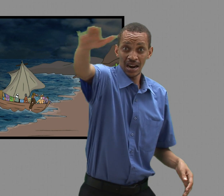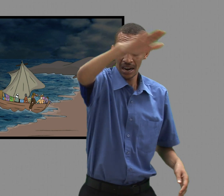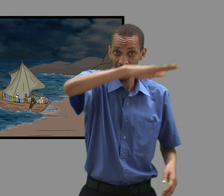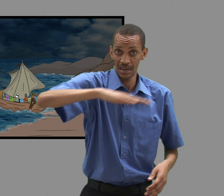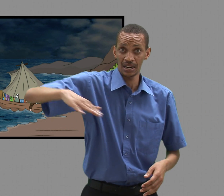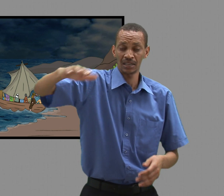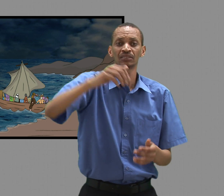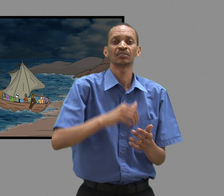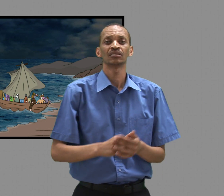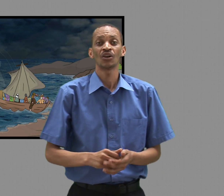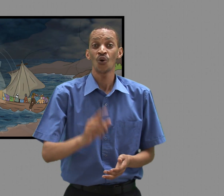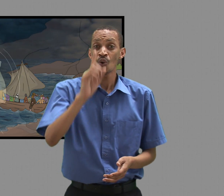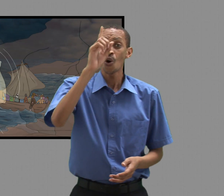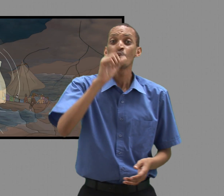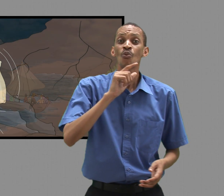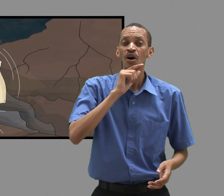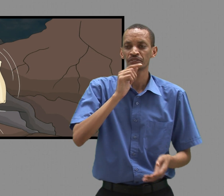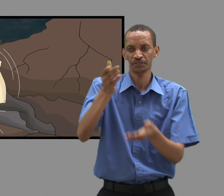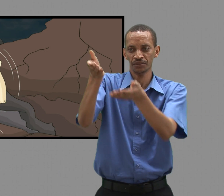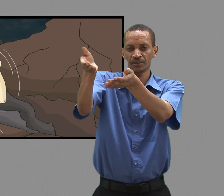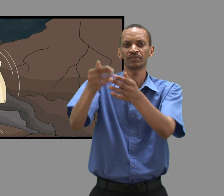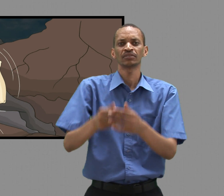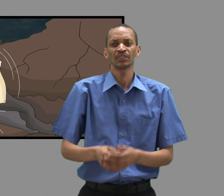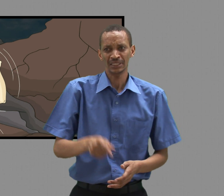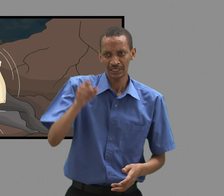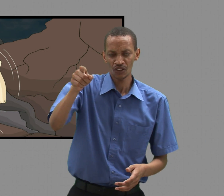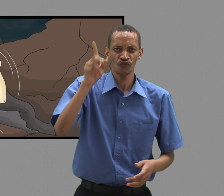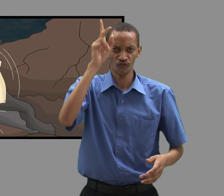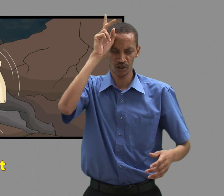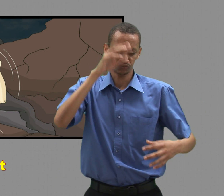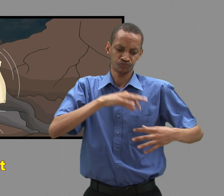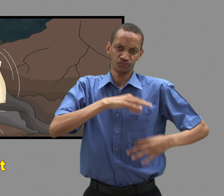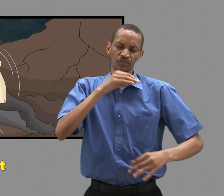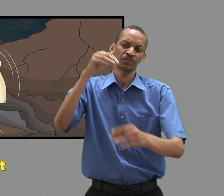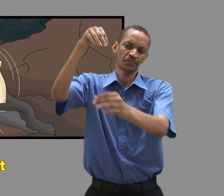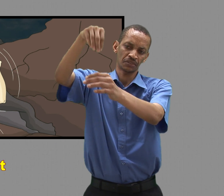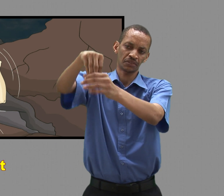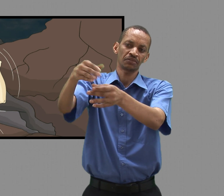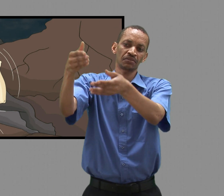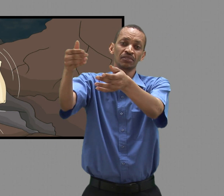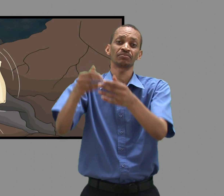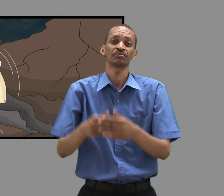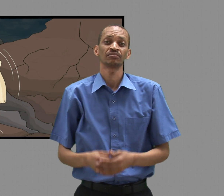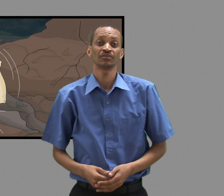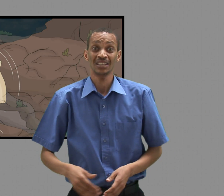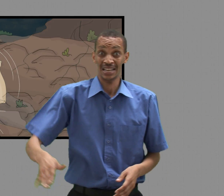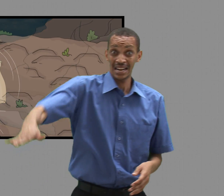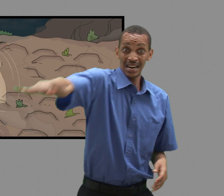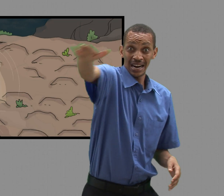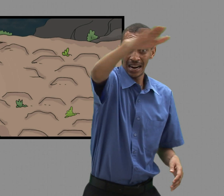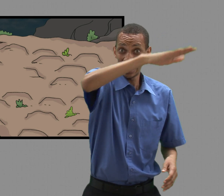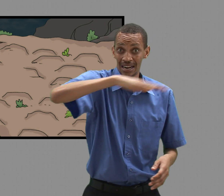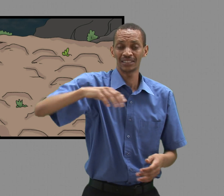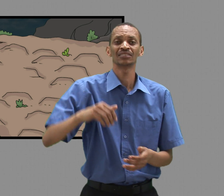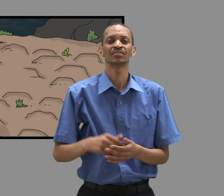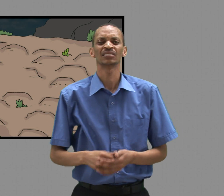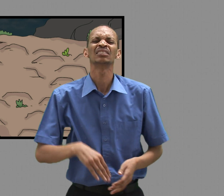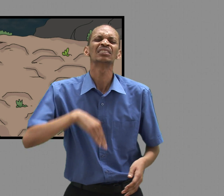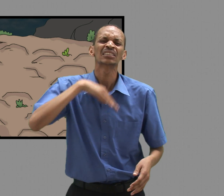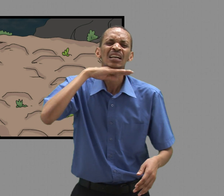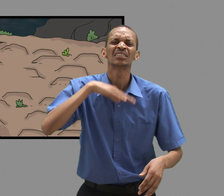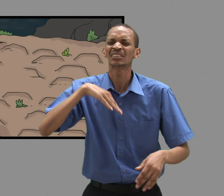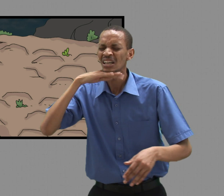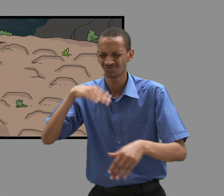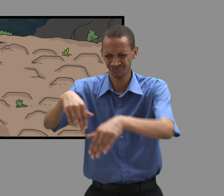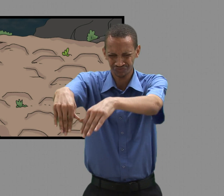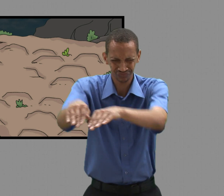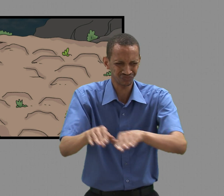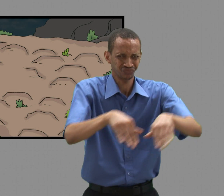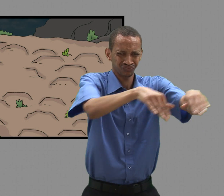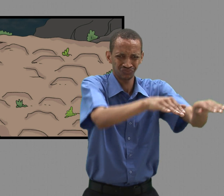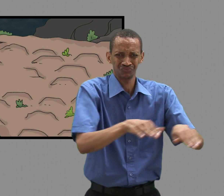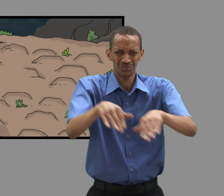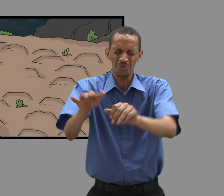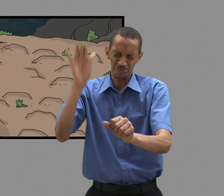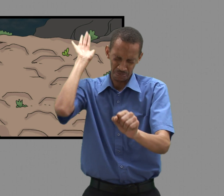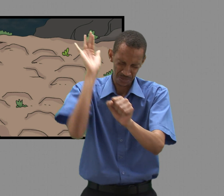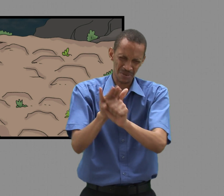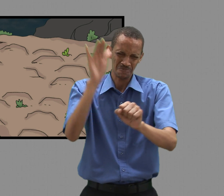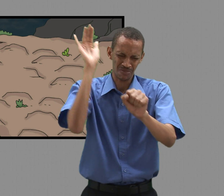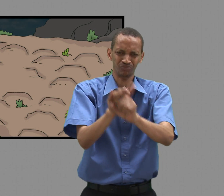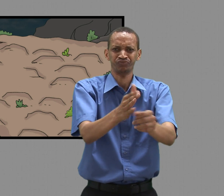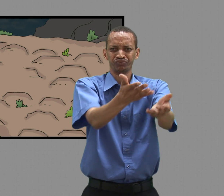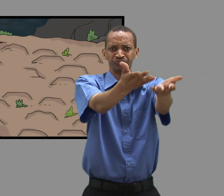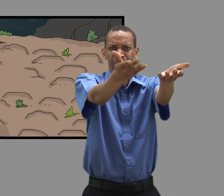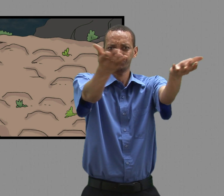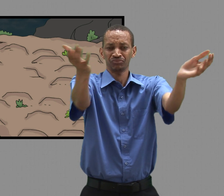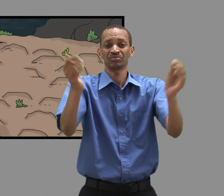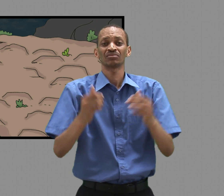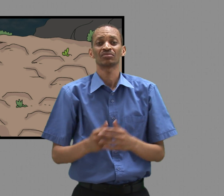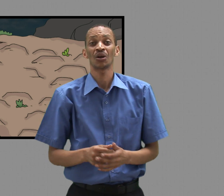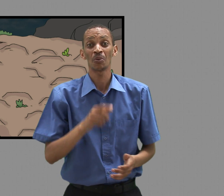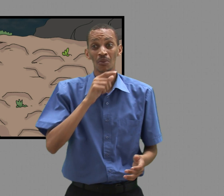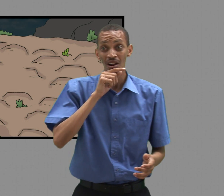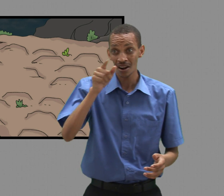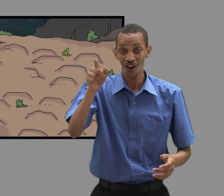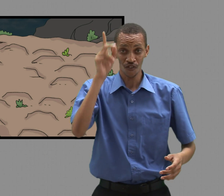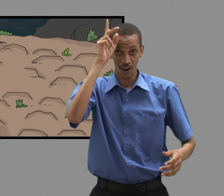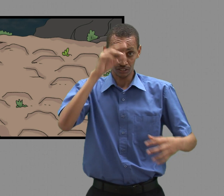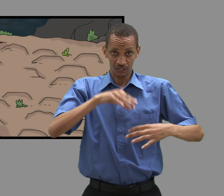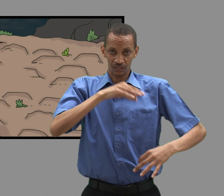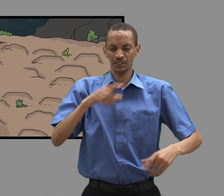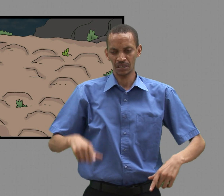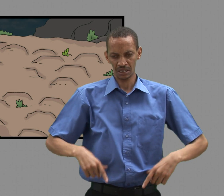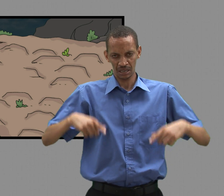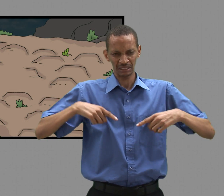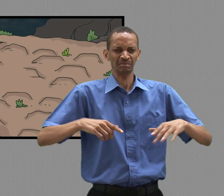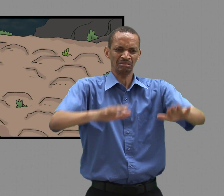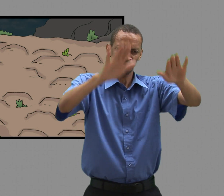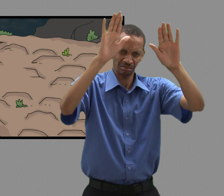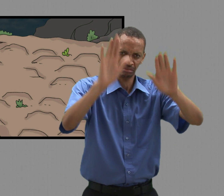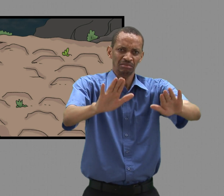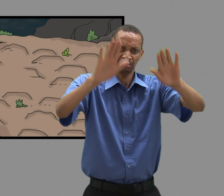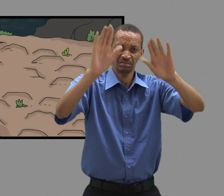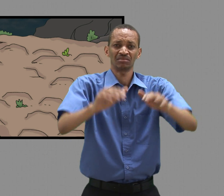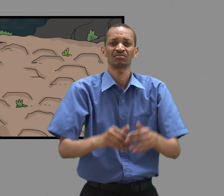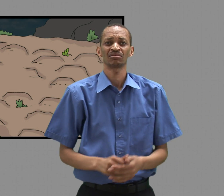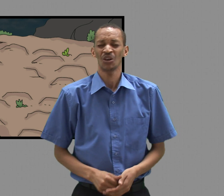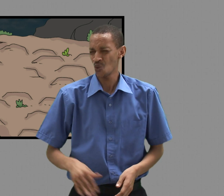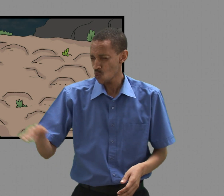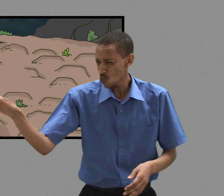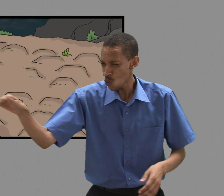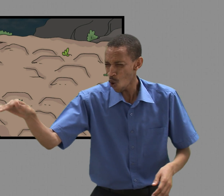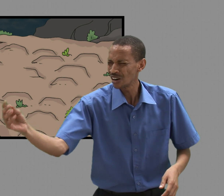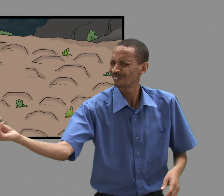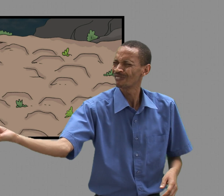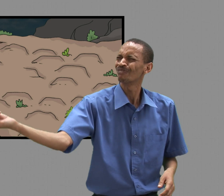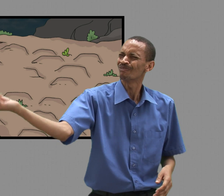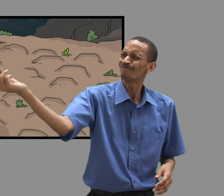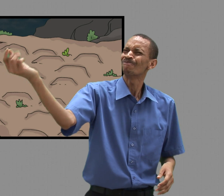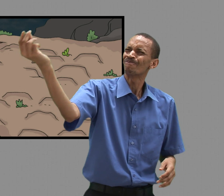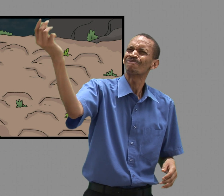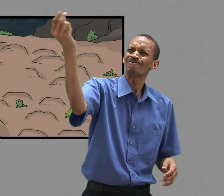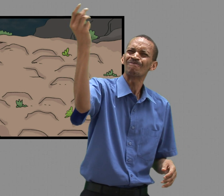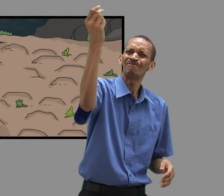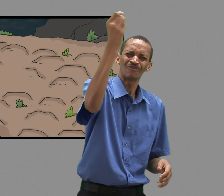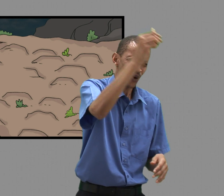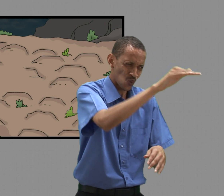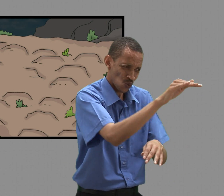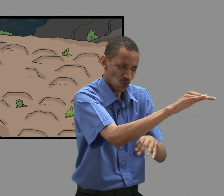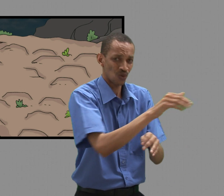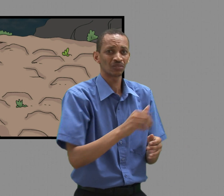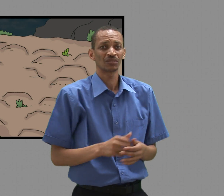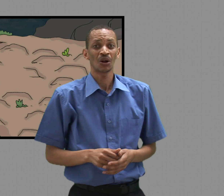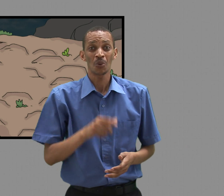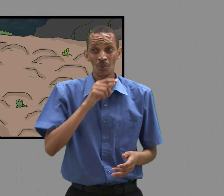As soon as Jesus got out of the boat, He was met by a man with an unclean spirit, who was coming from the tombs.